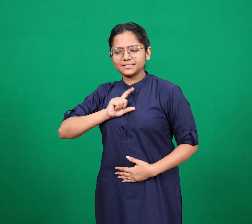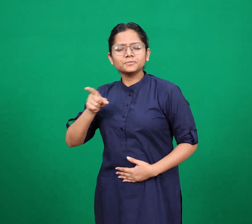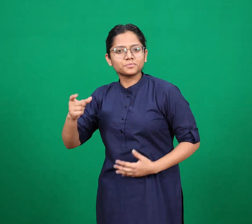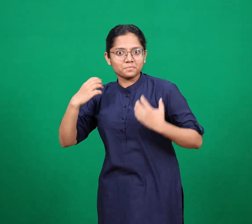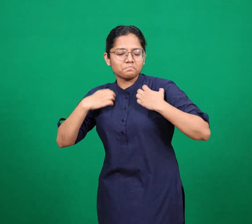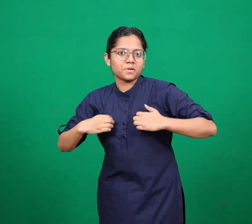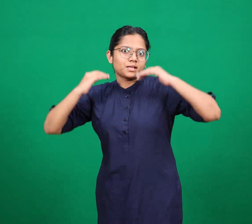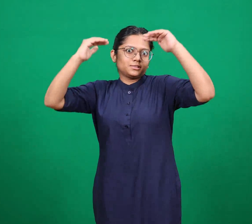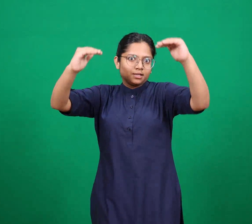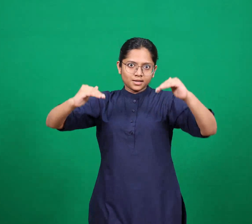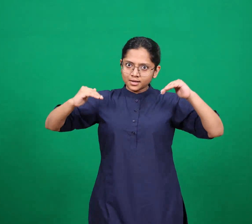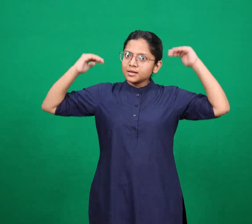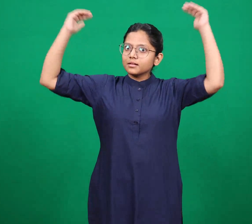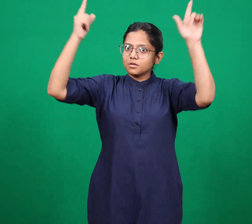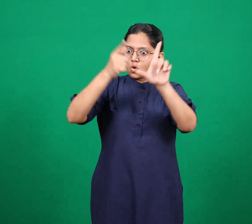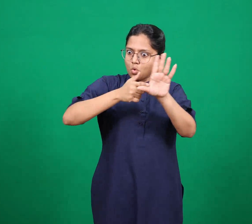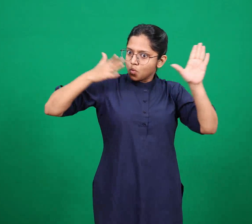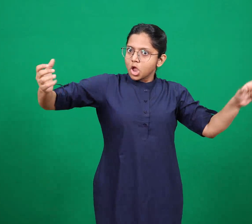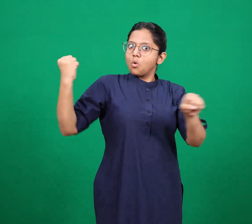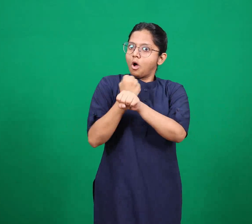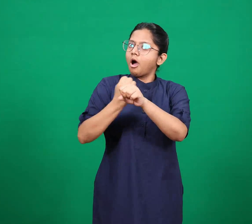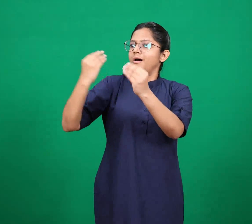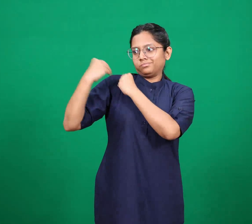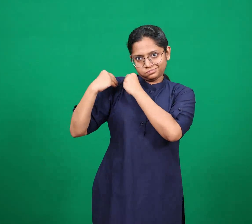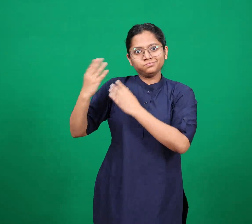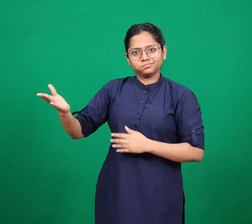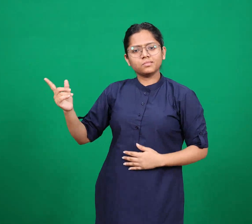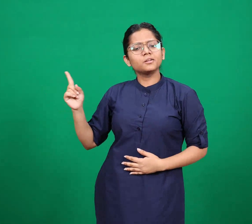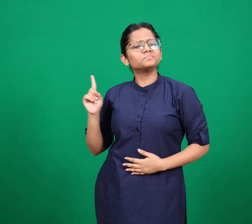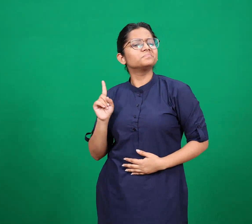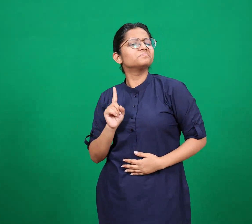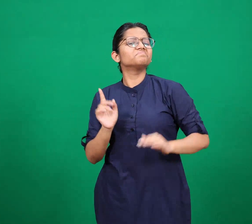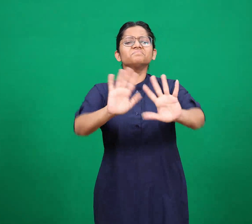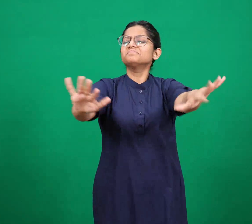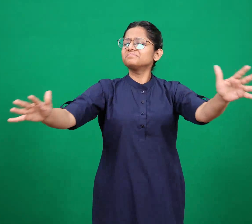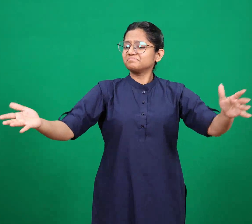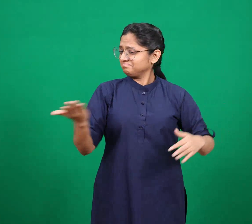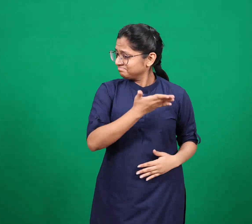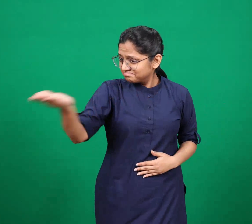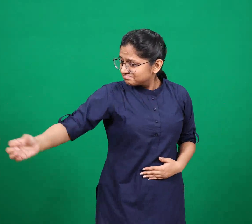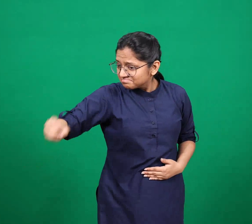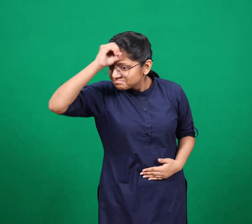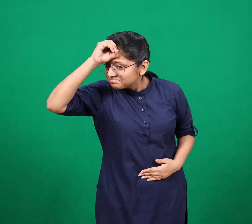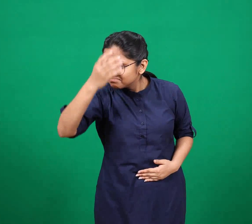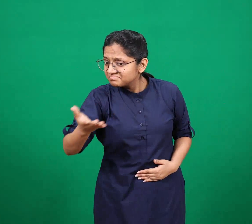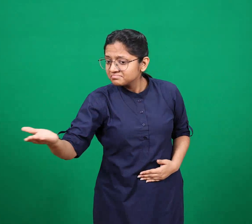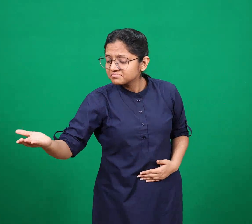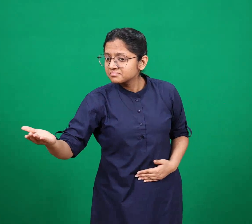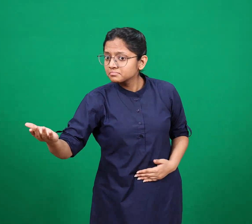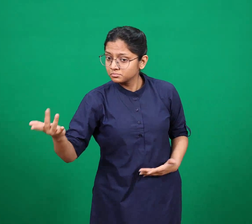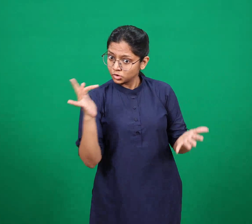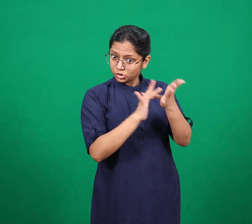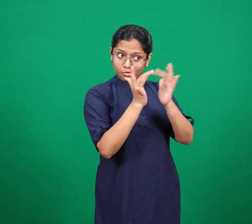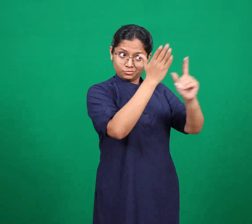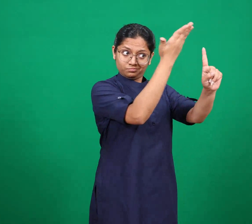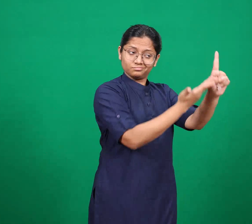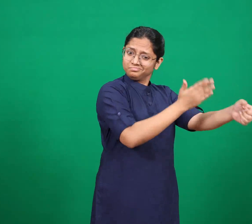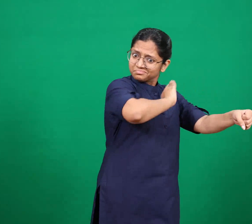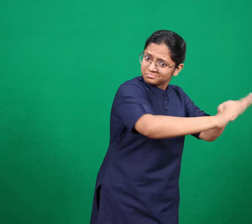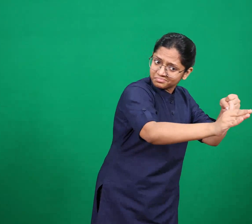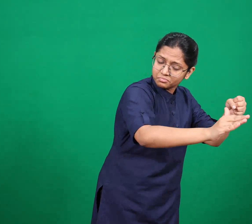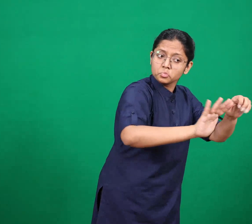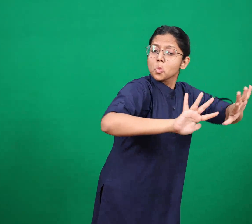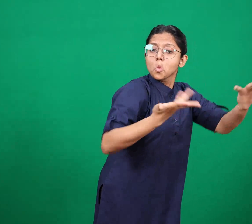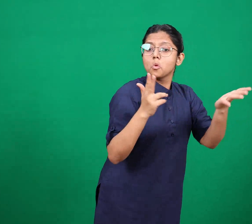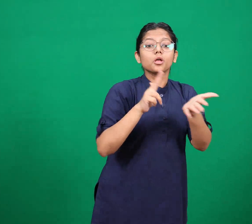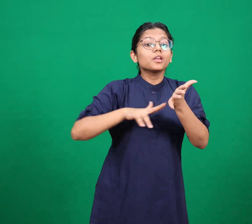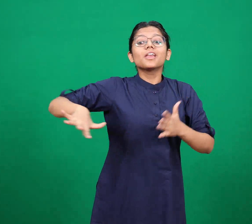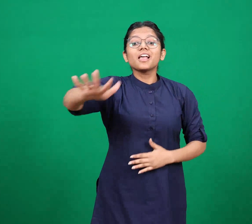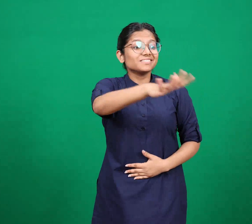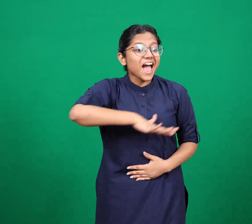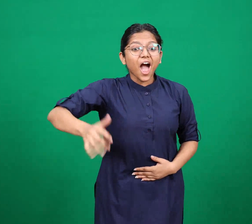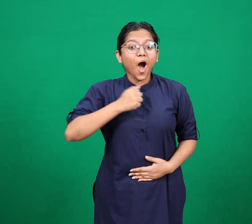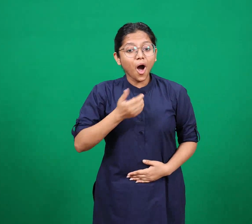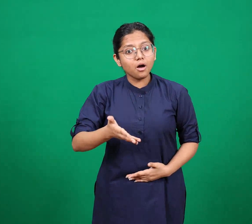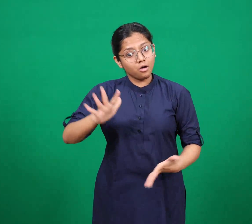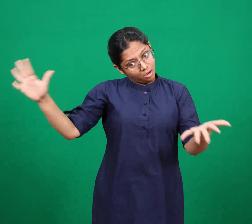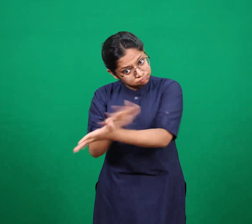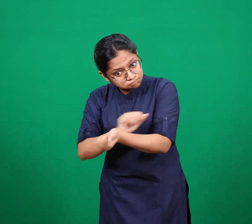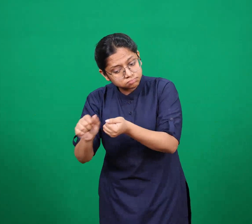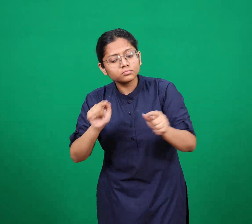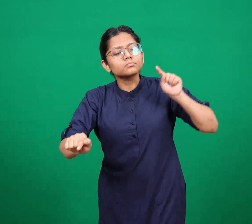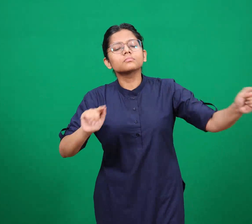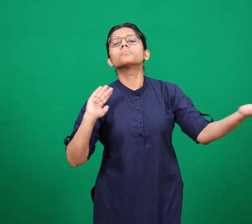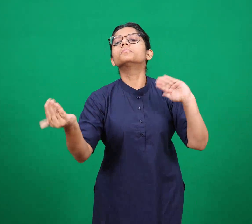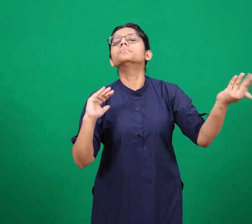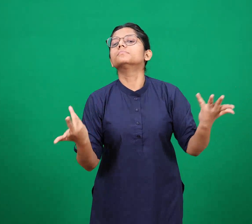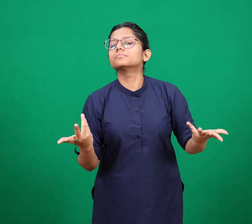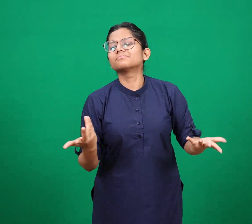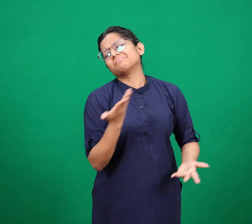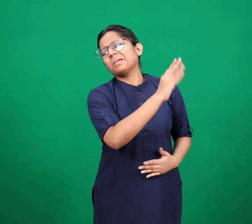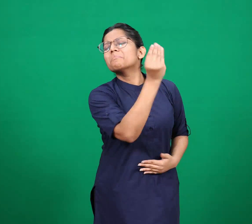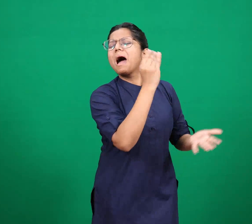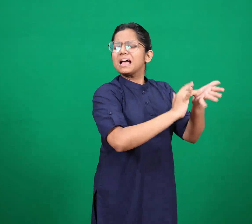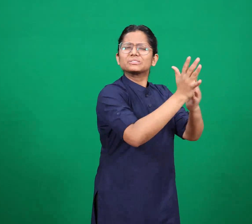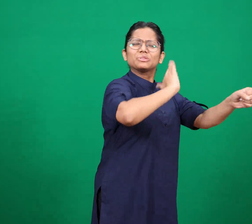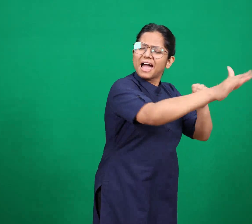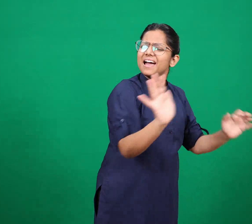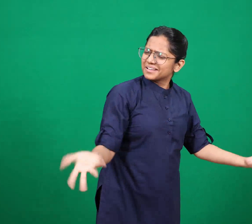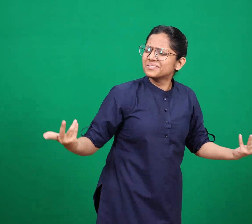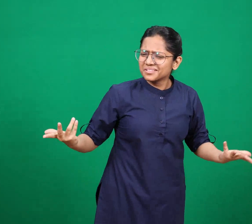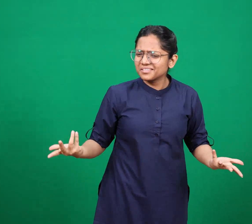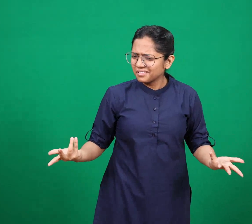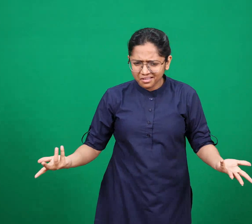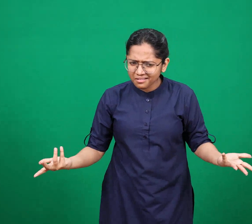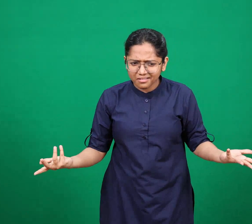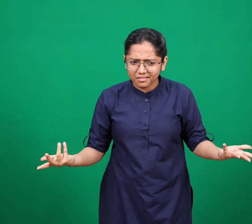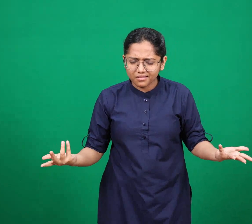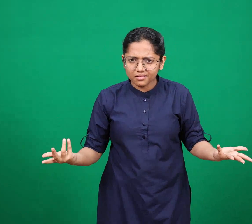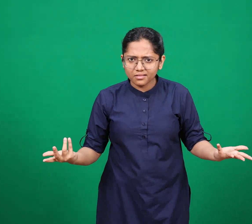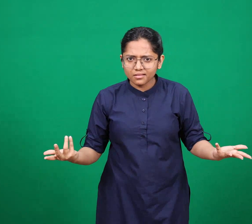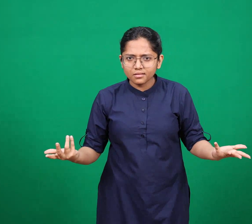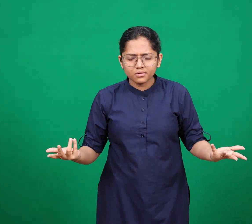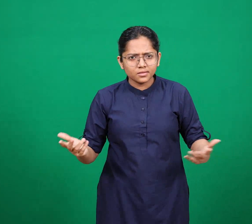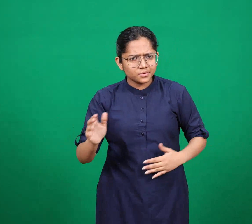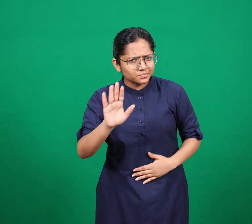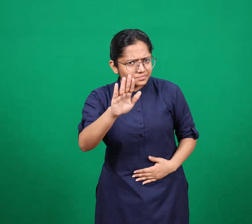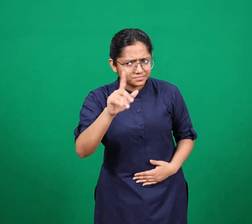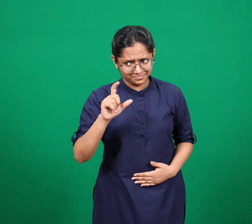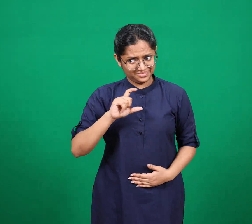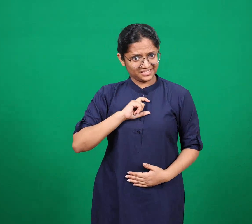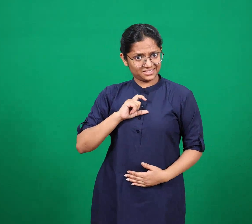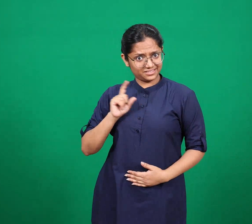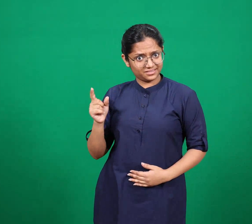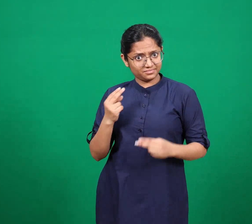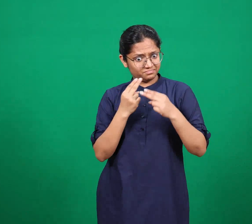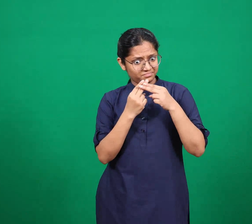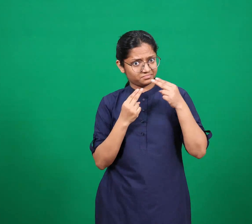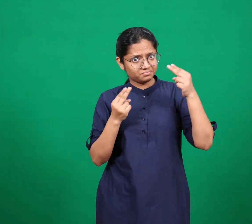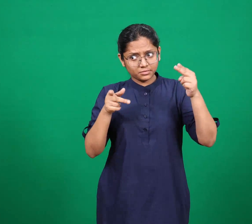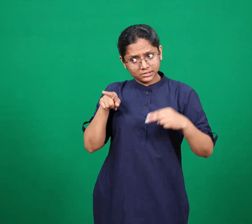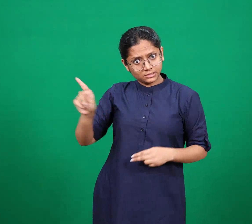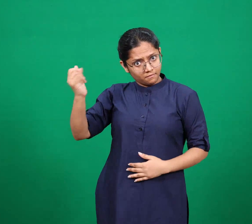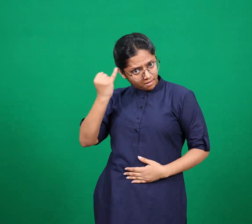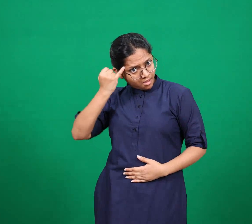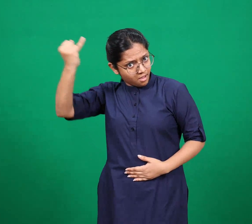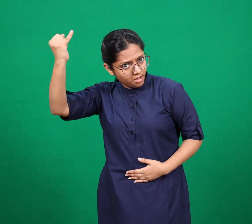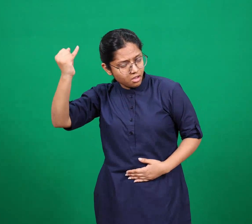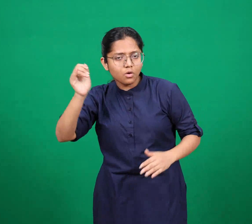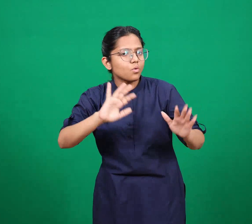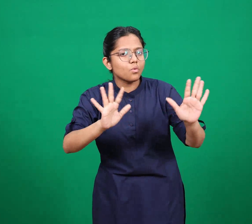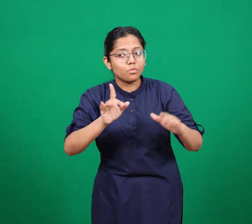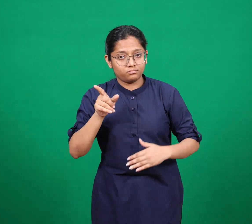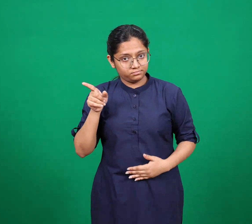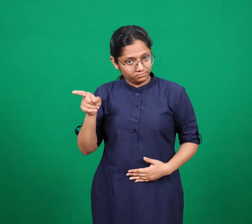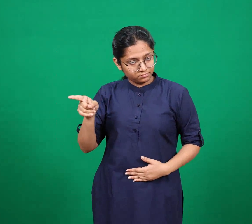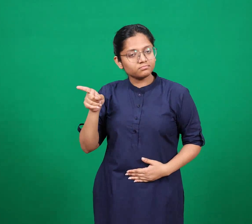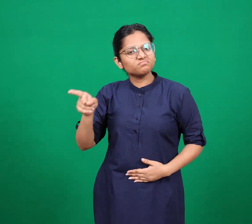But one of them, named Caiaphas, who was high priest that year, said to them, "You know nothing at all!